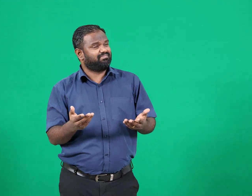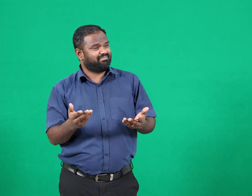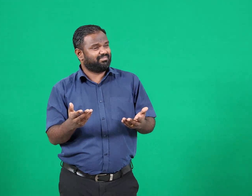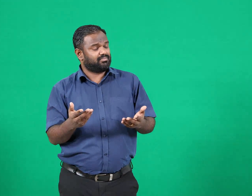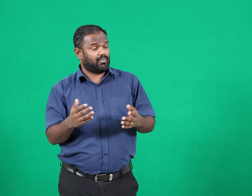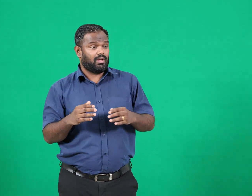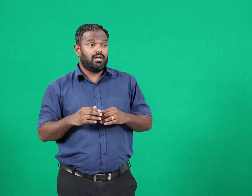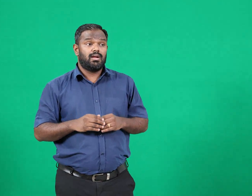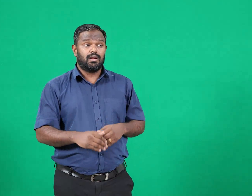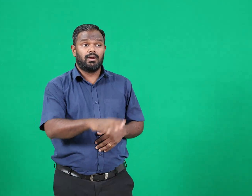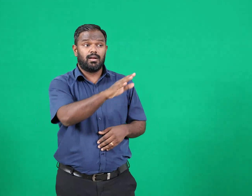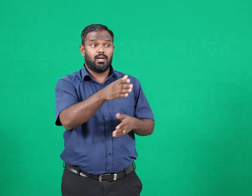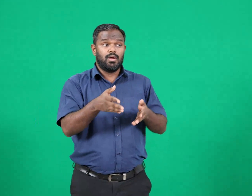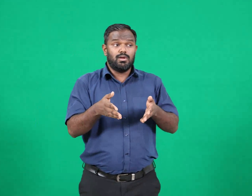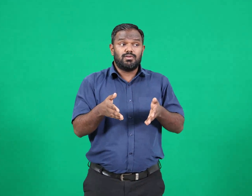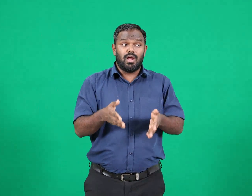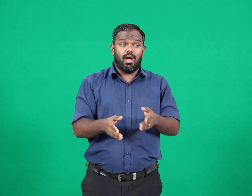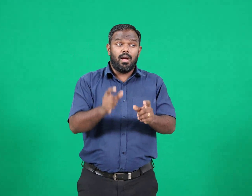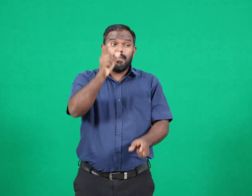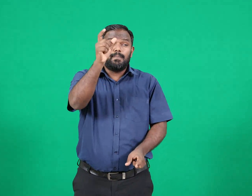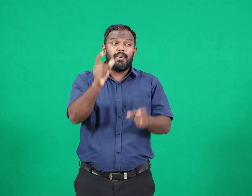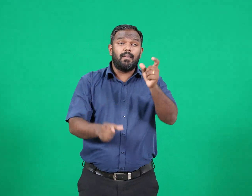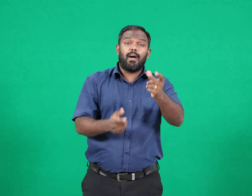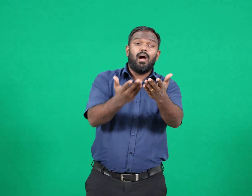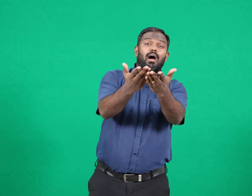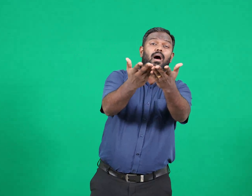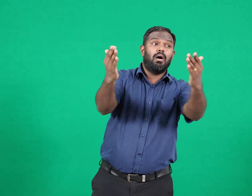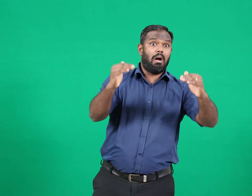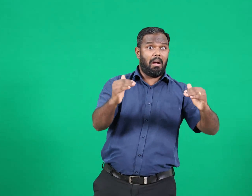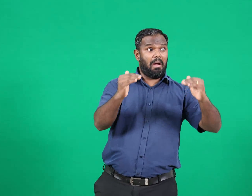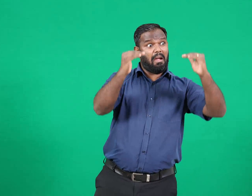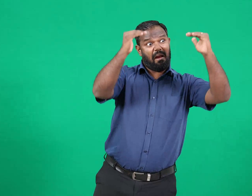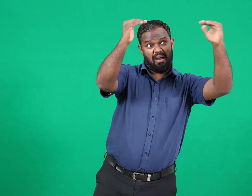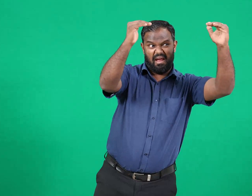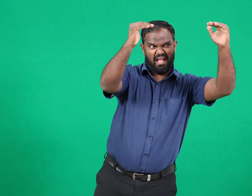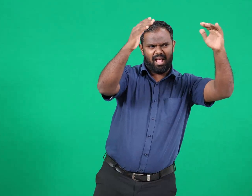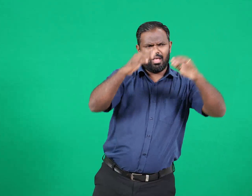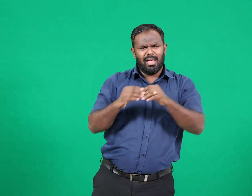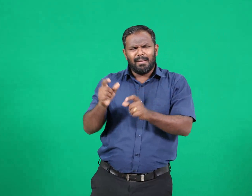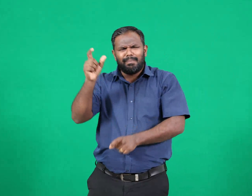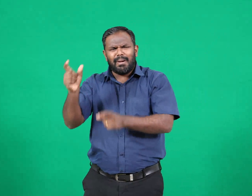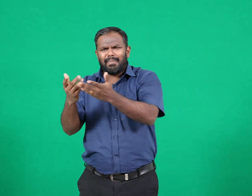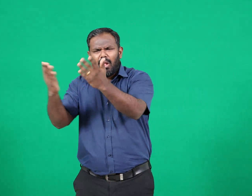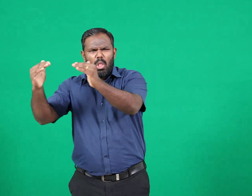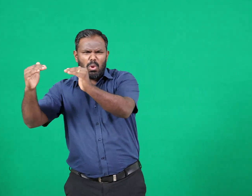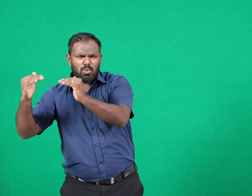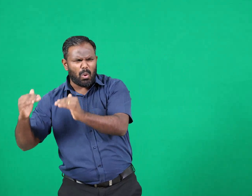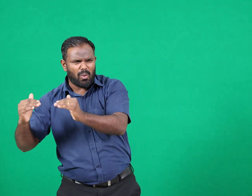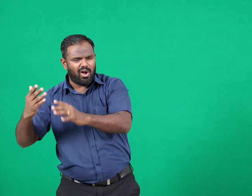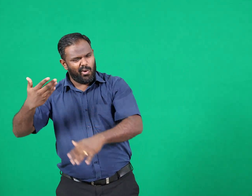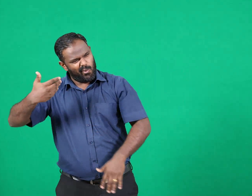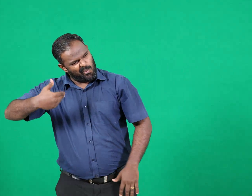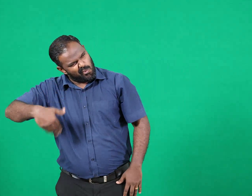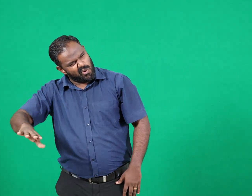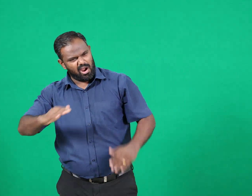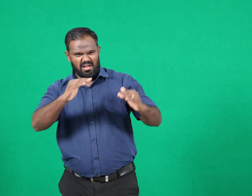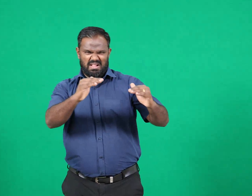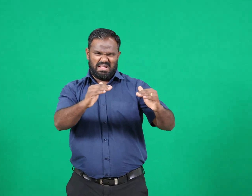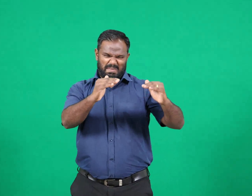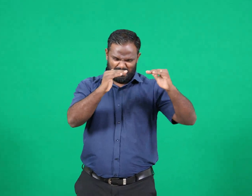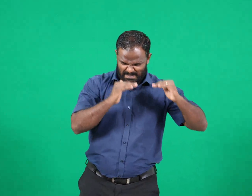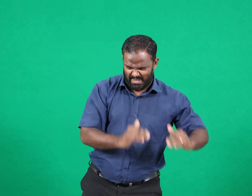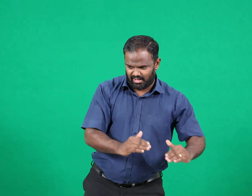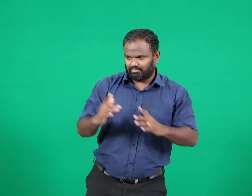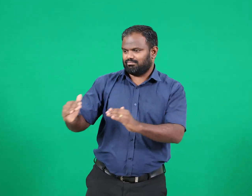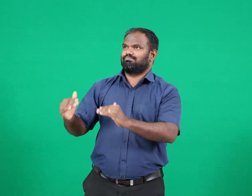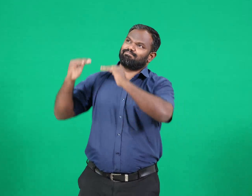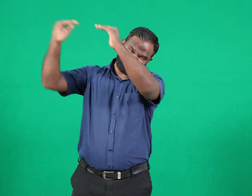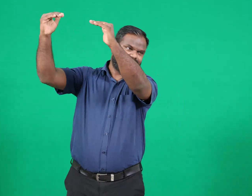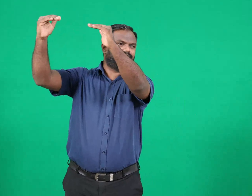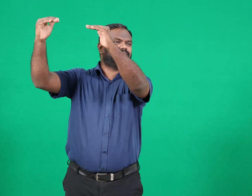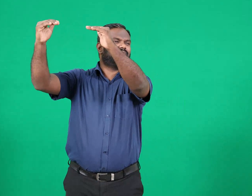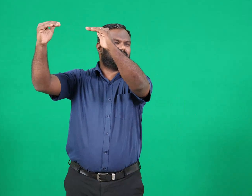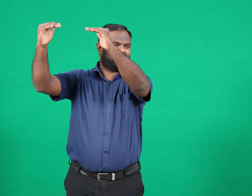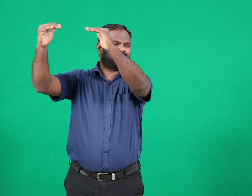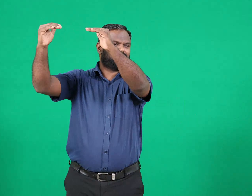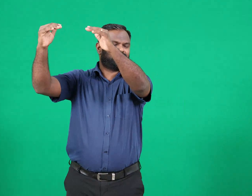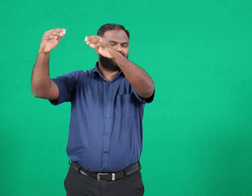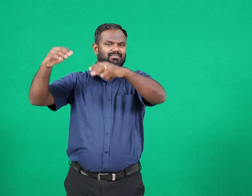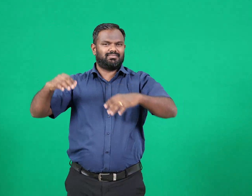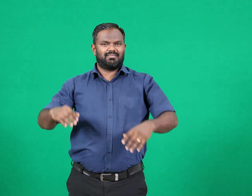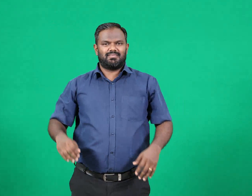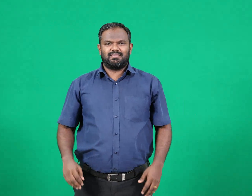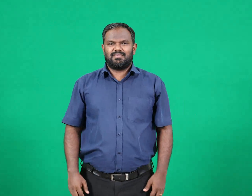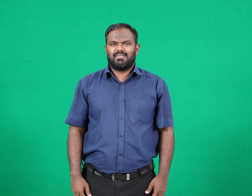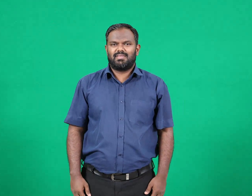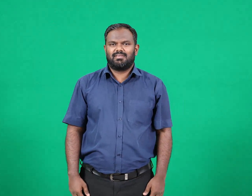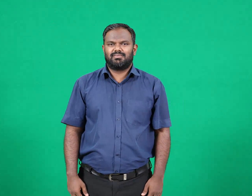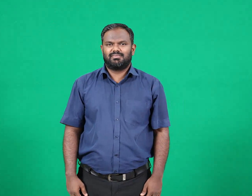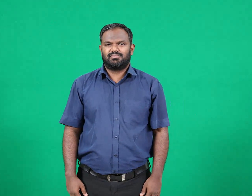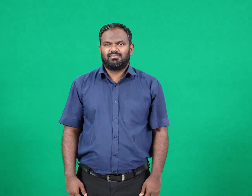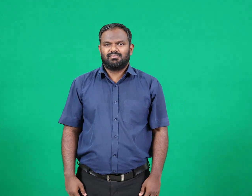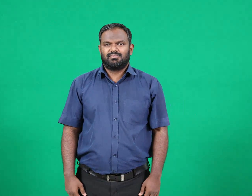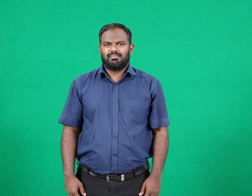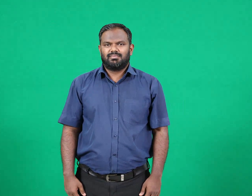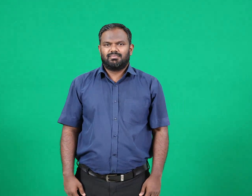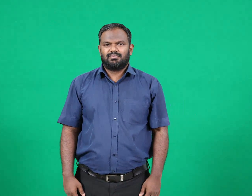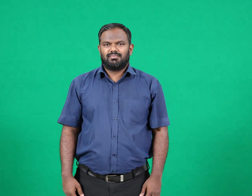But many who are first will be last, and the last will be first.